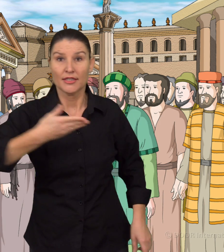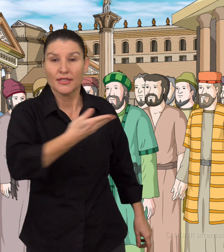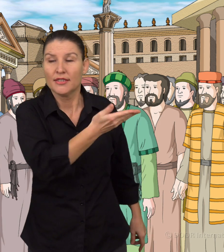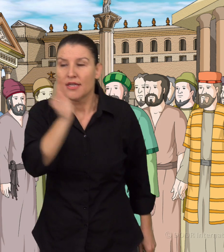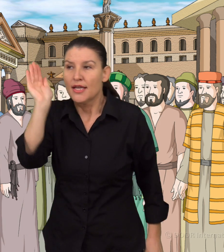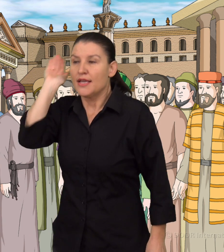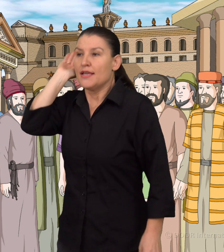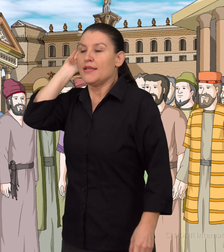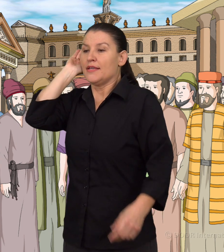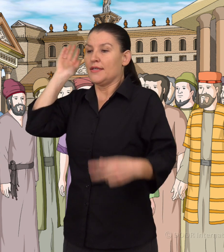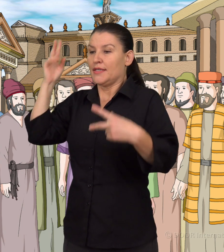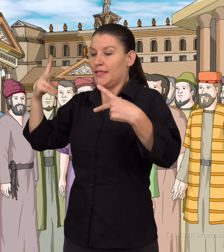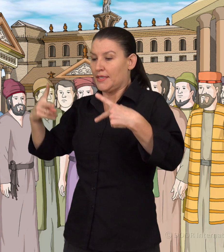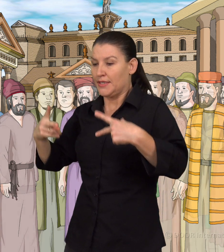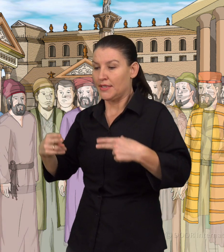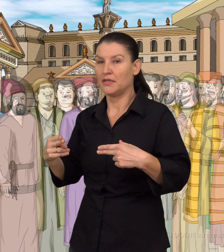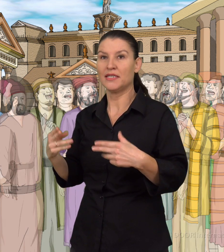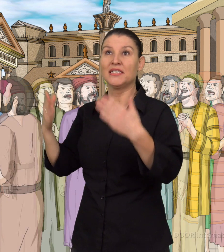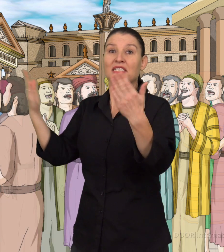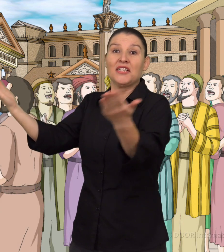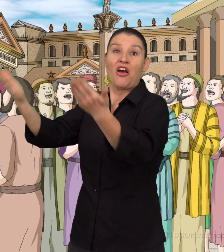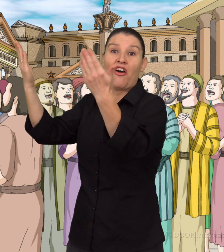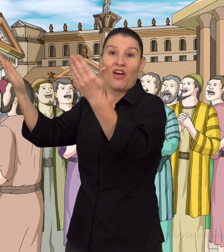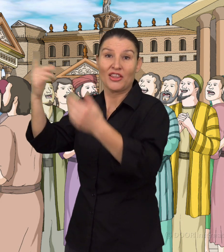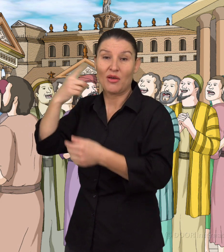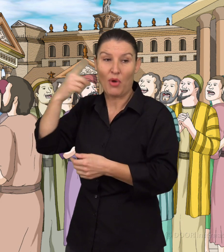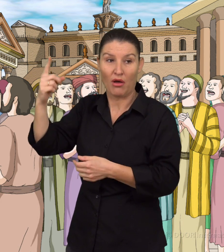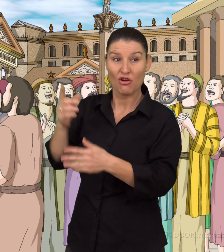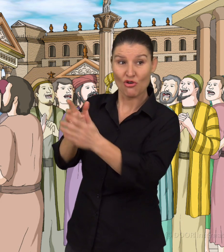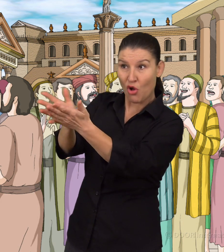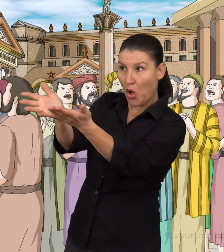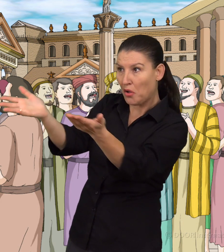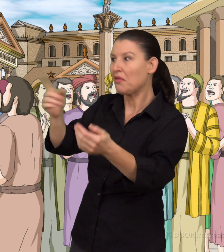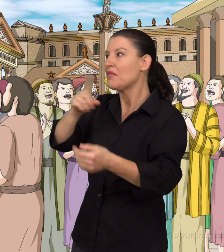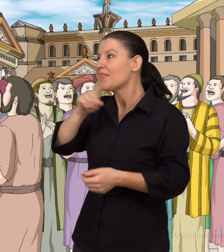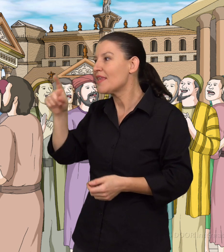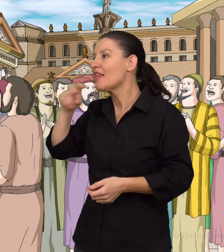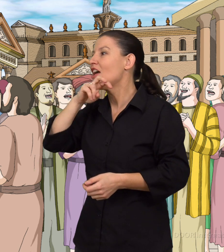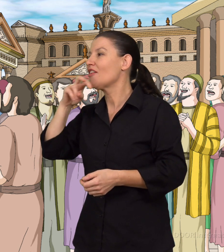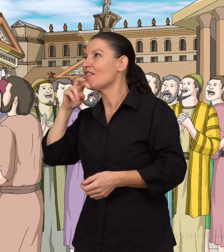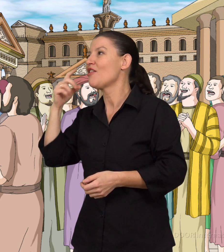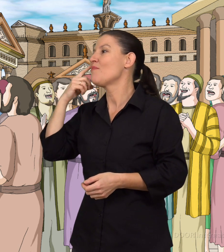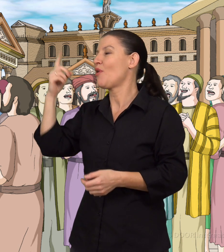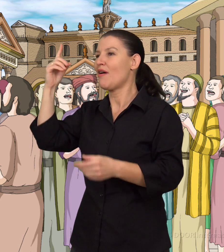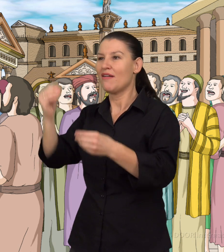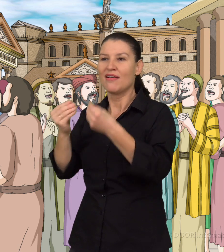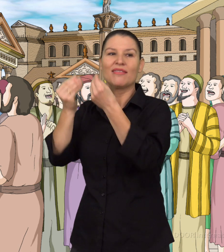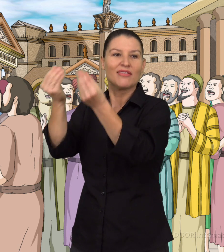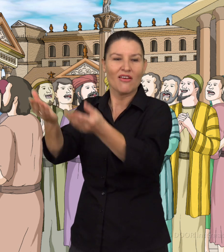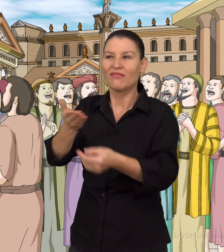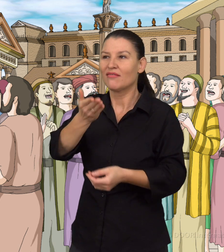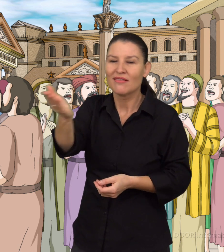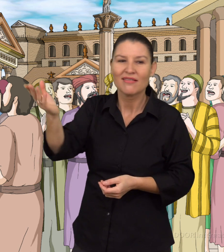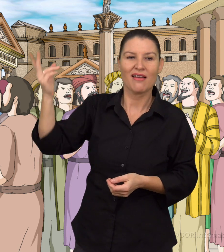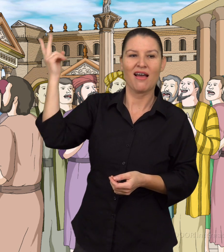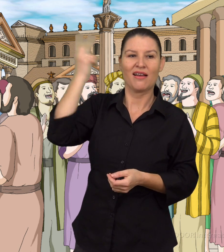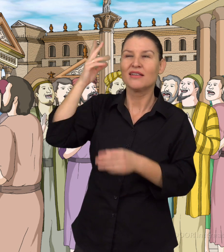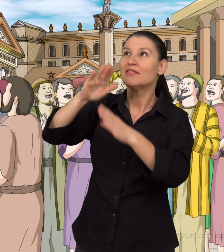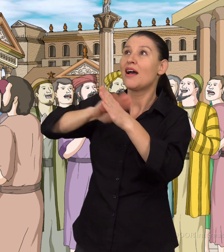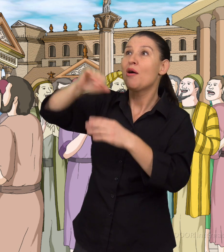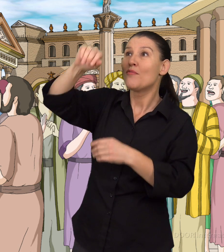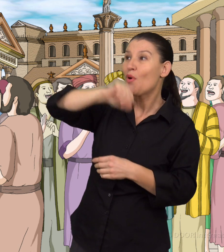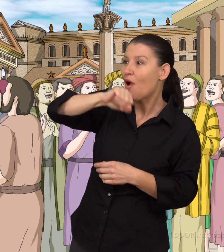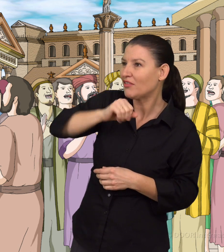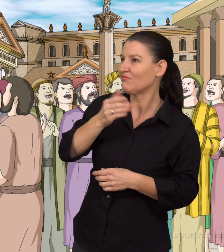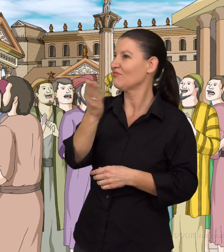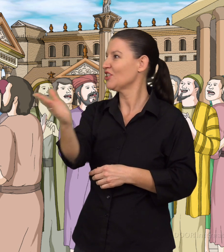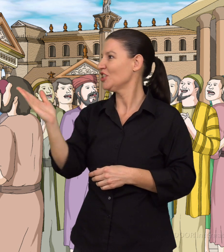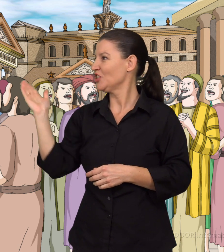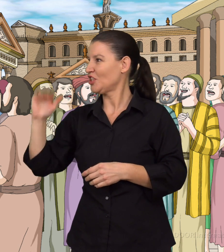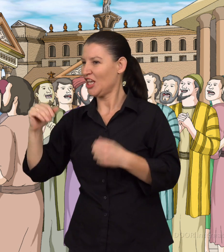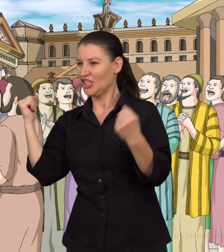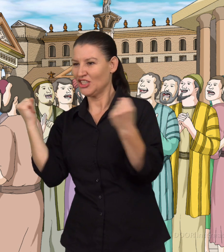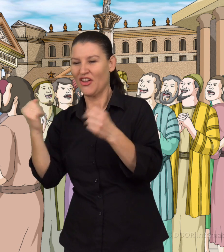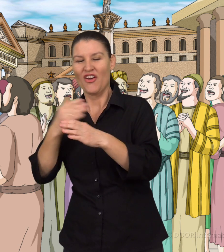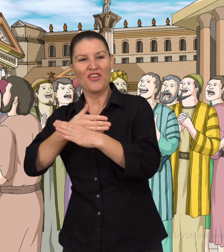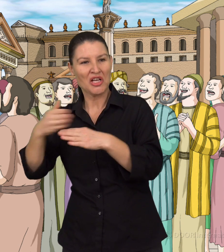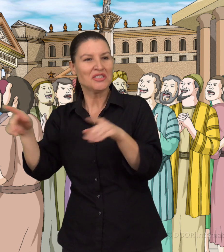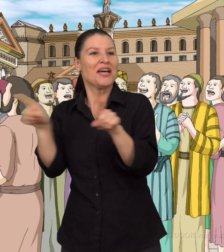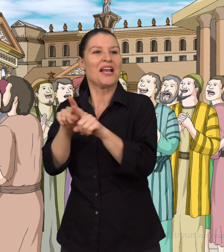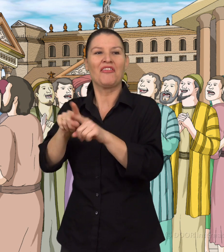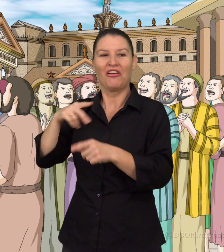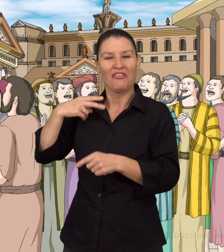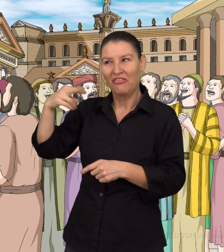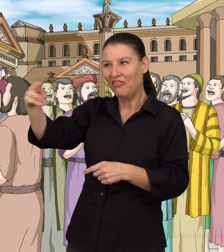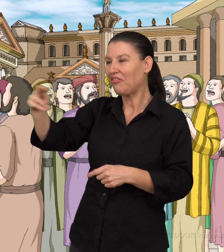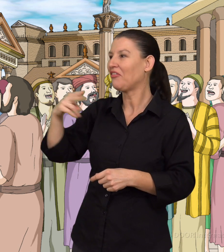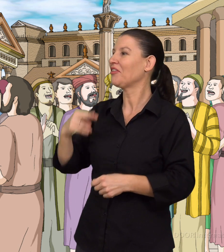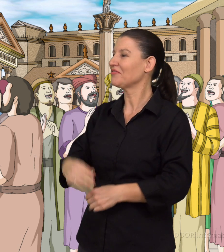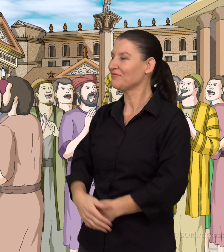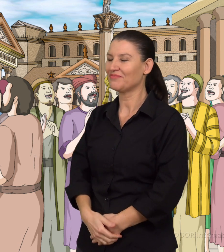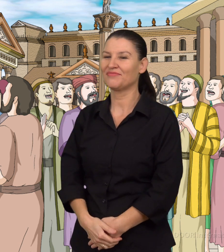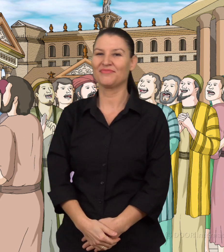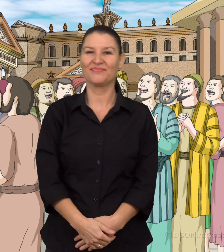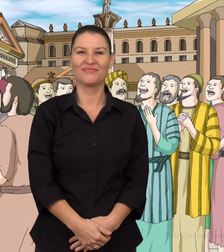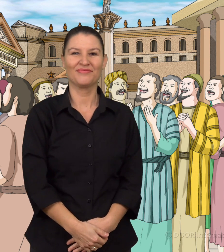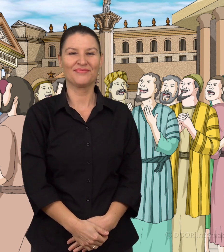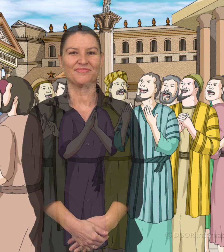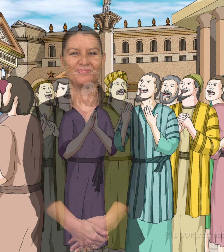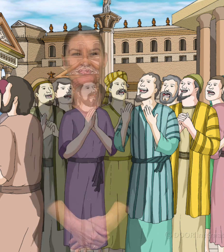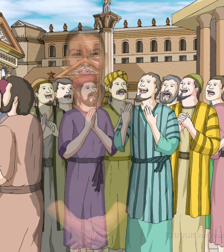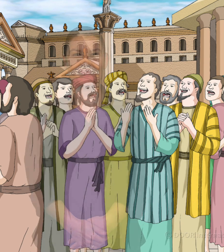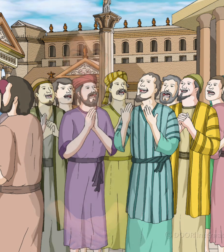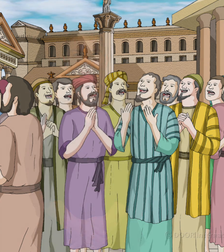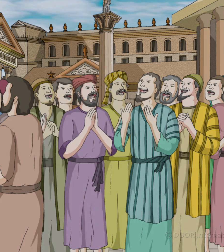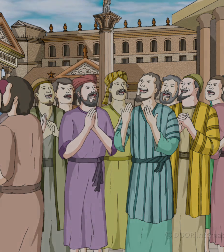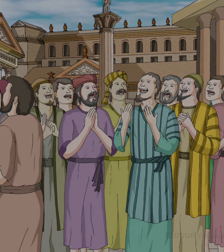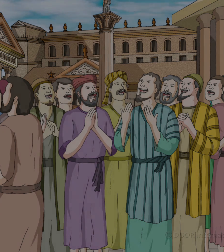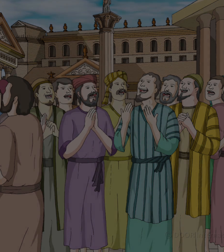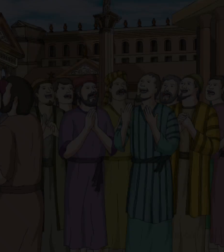When they heard this, their objections were put to rest, and they glorified God, saying, “So then, God has granted even the Gentiles repentance unto life.”